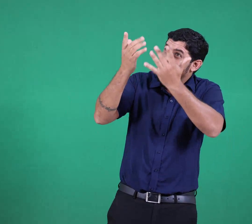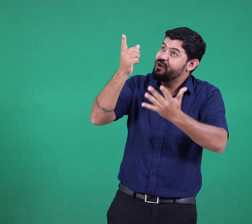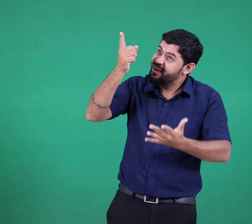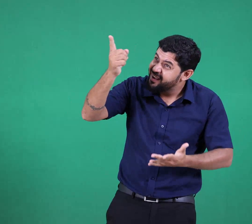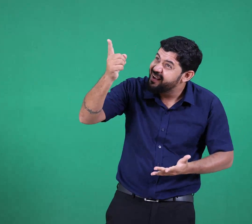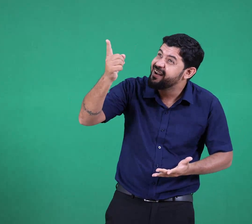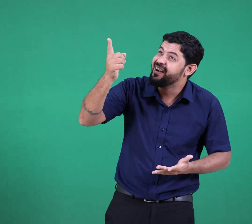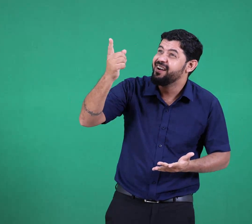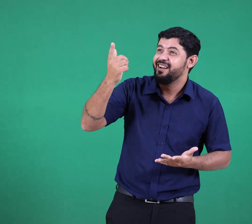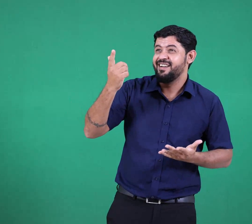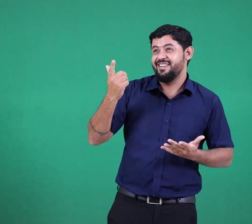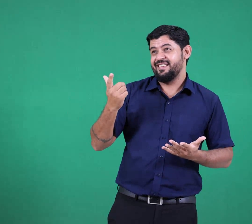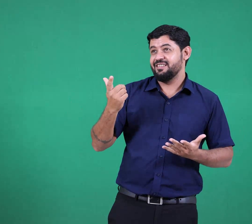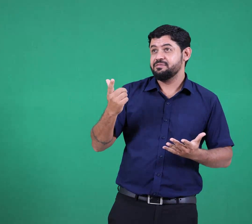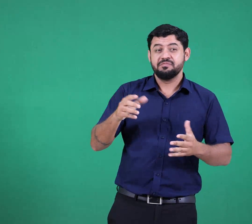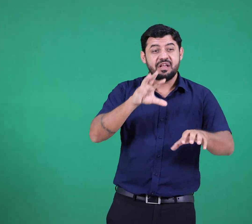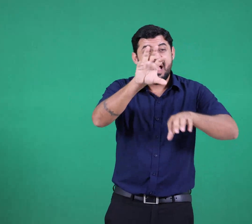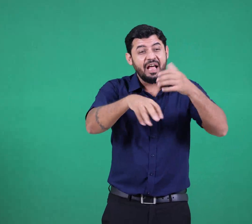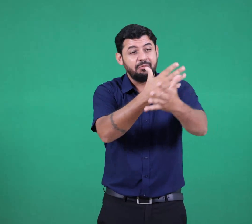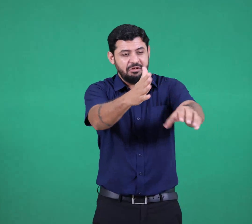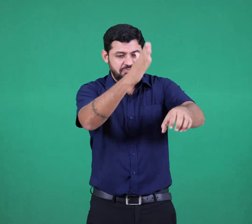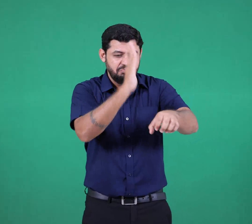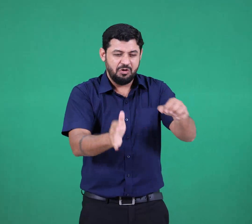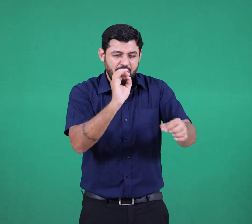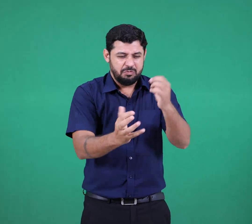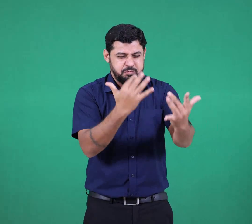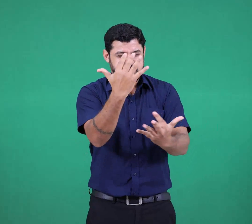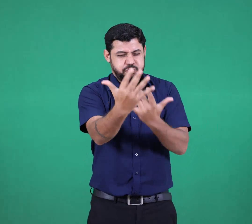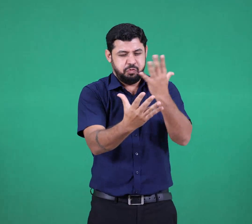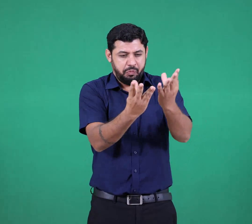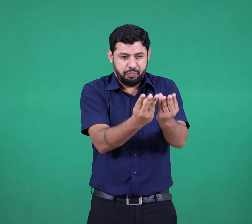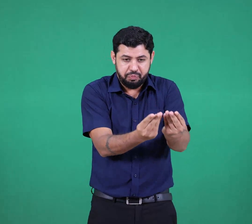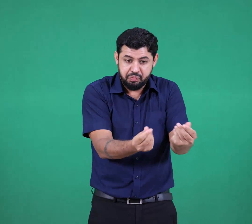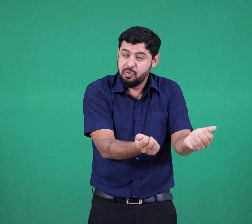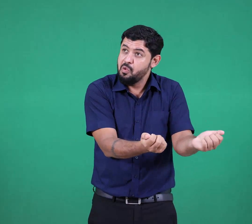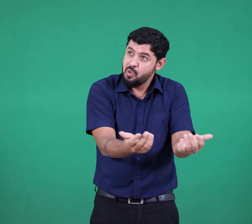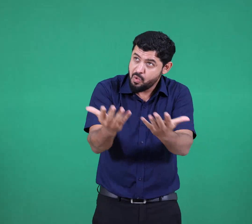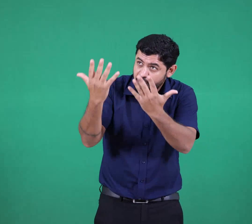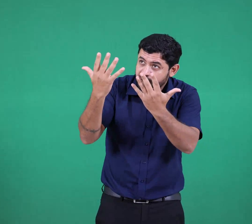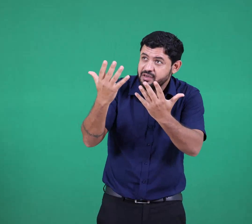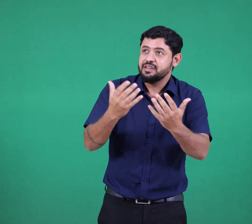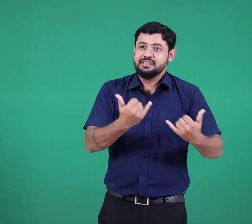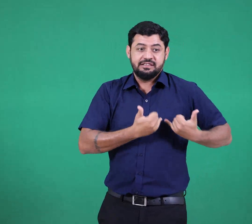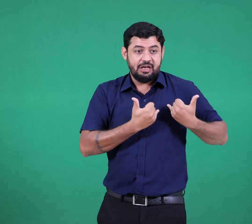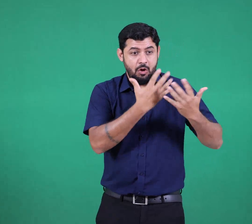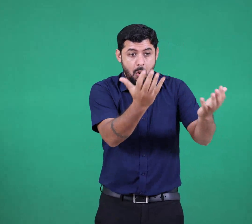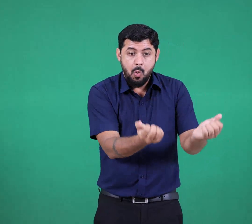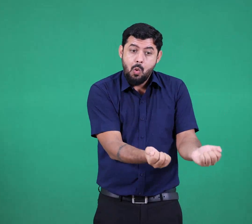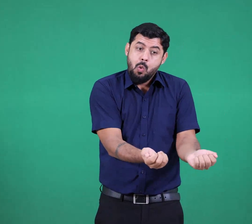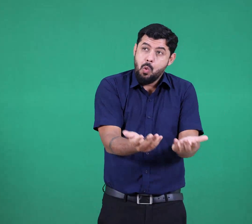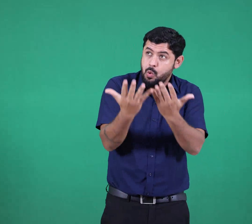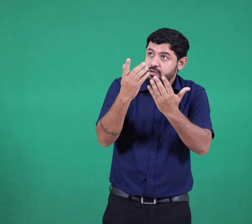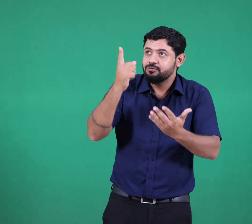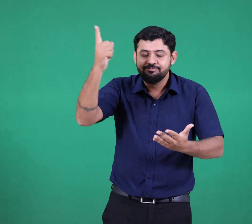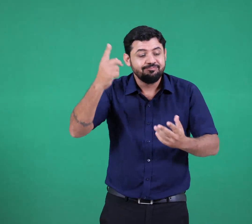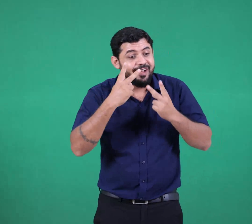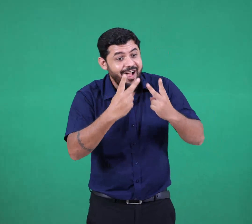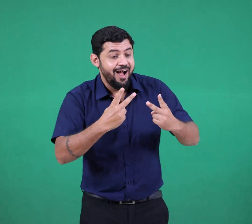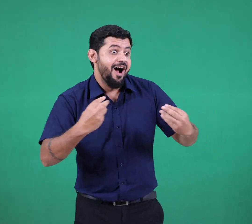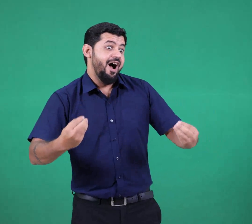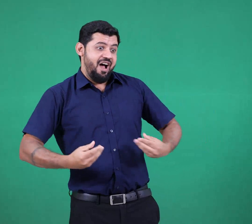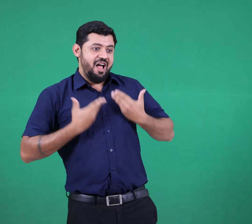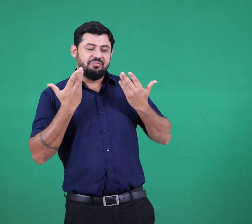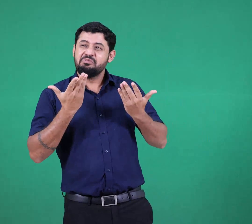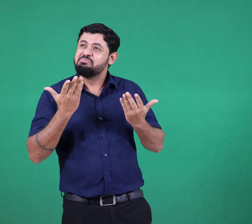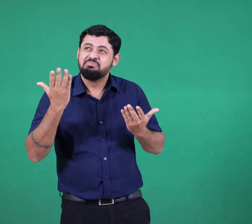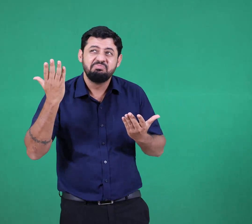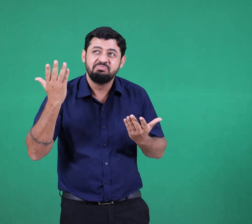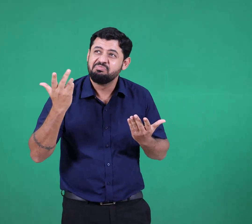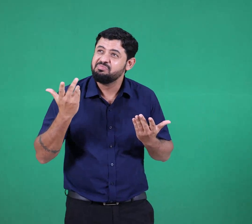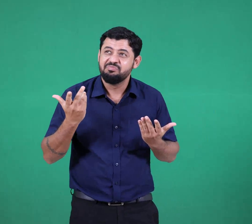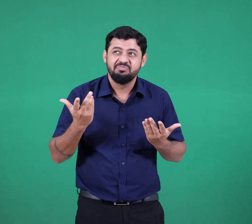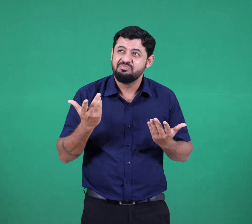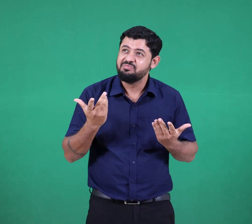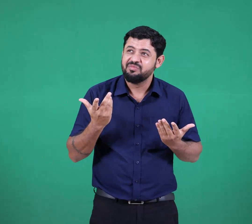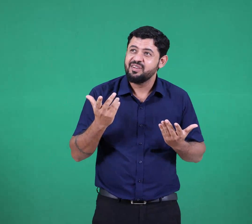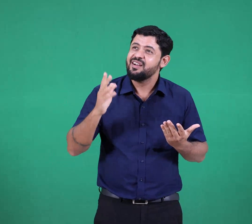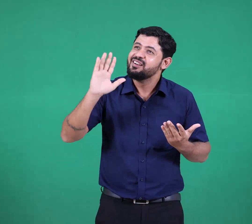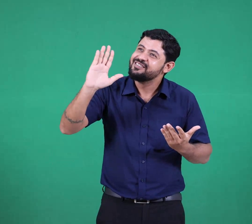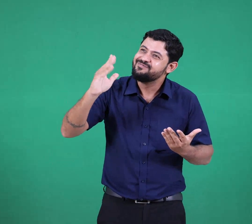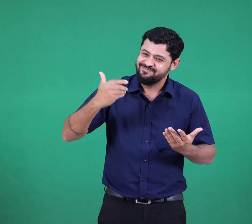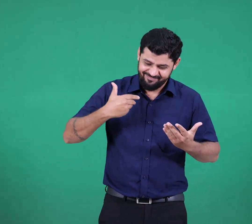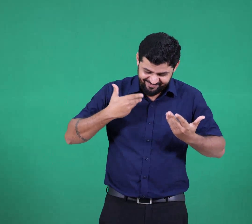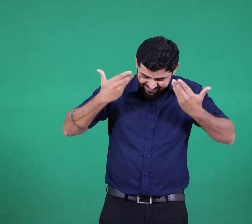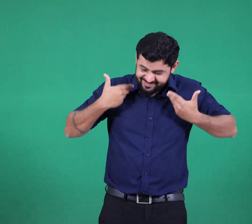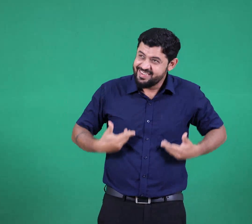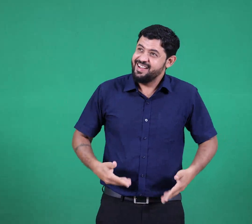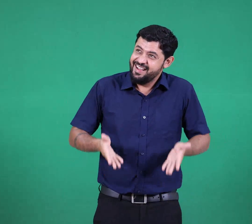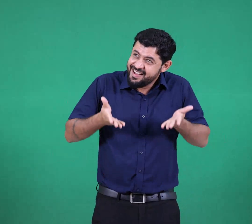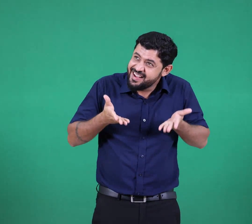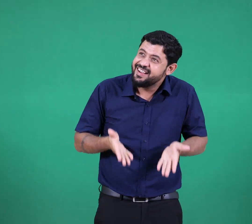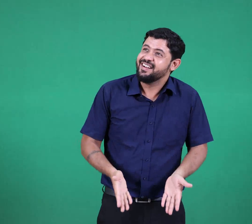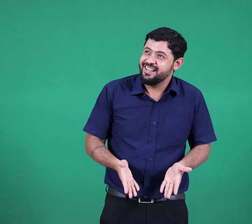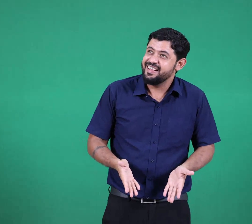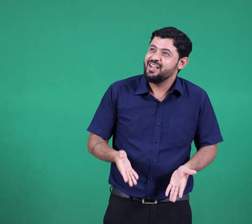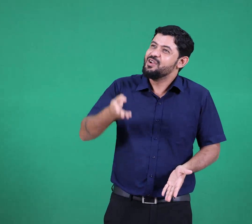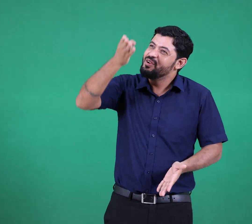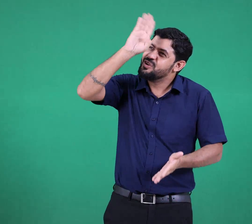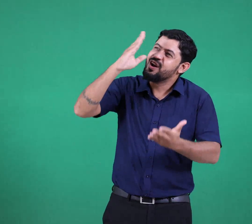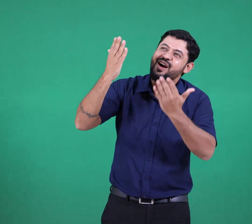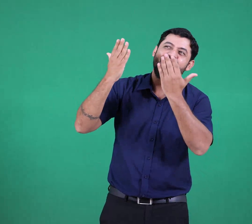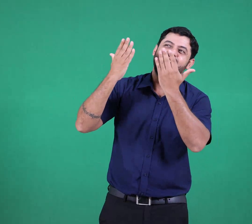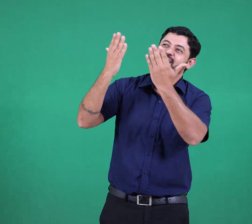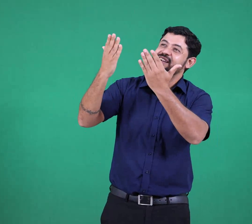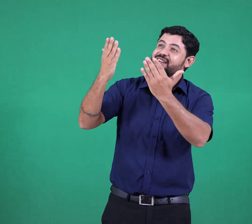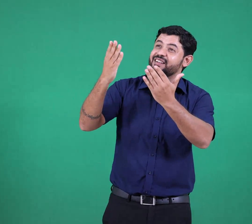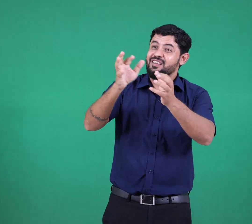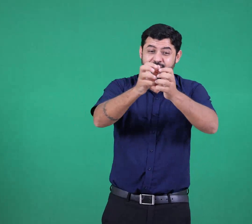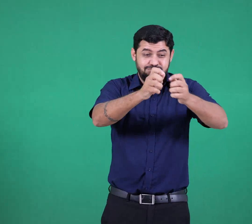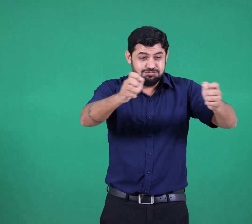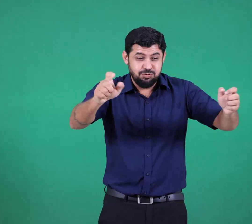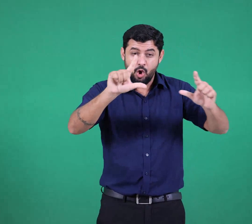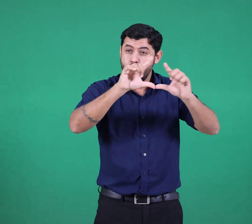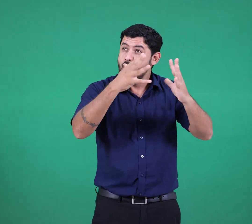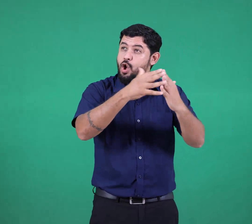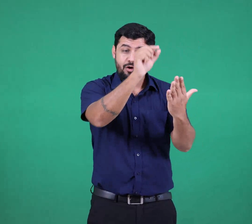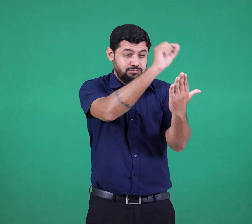In burnt offerings and sin offerings You took no delight.